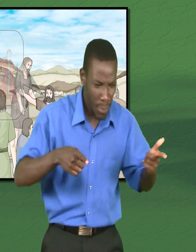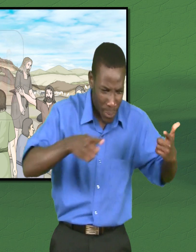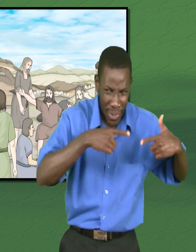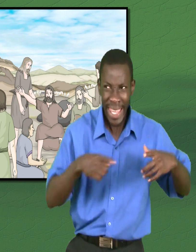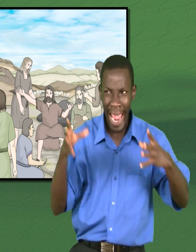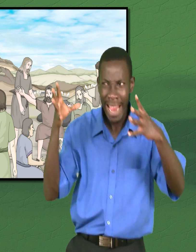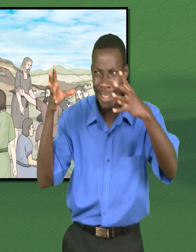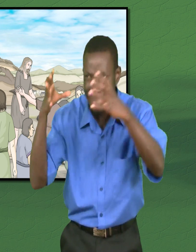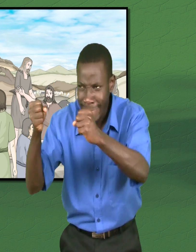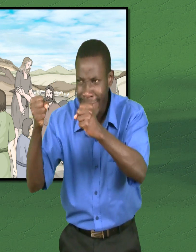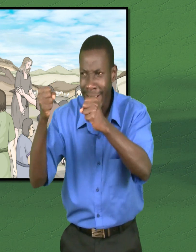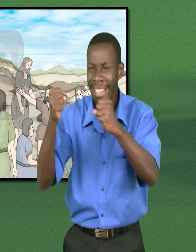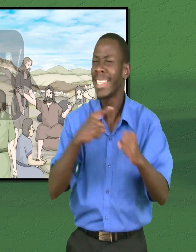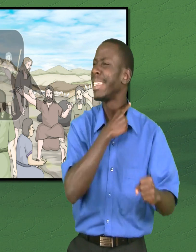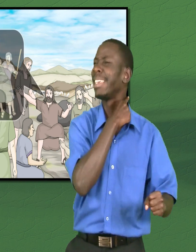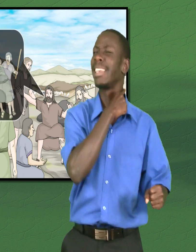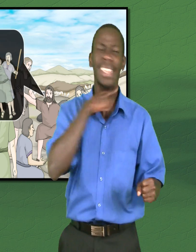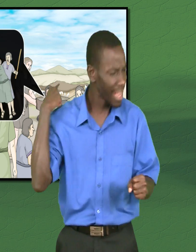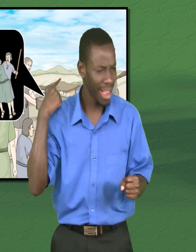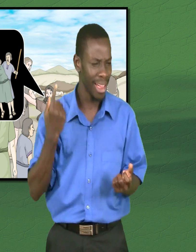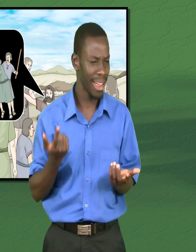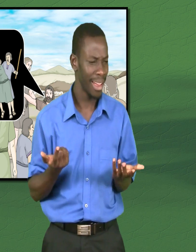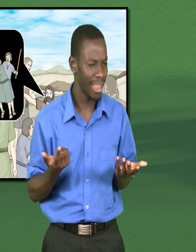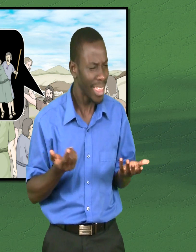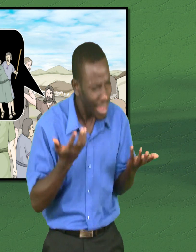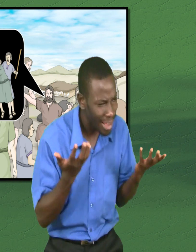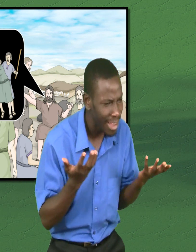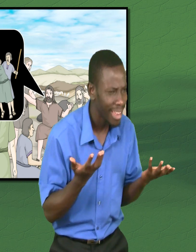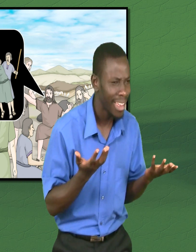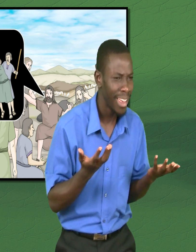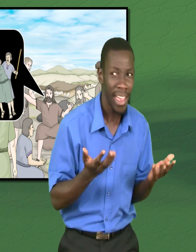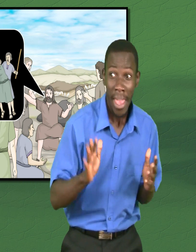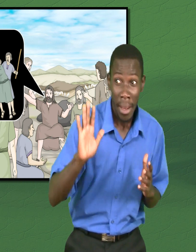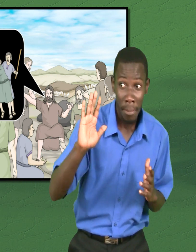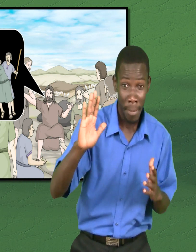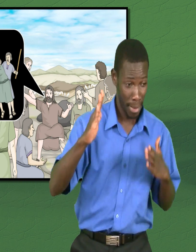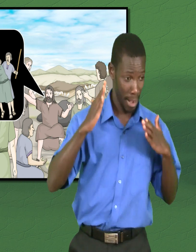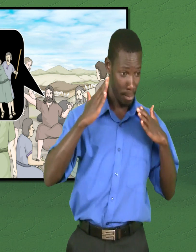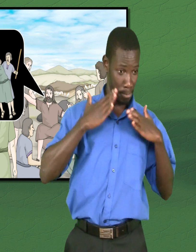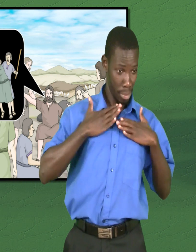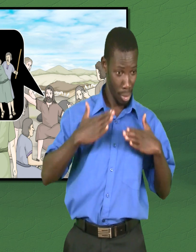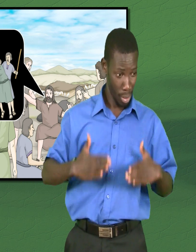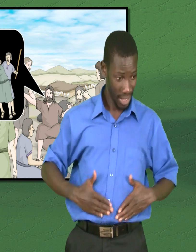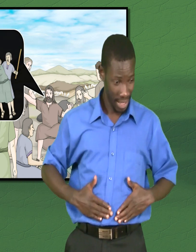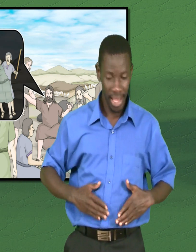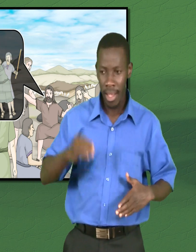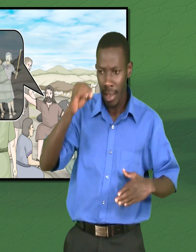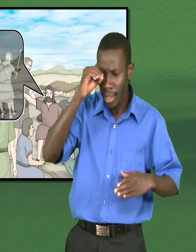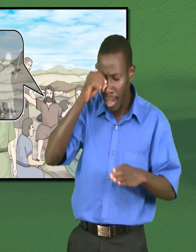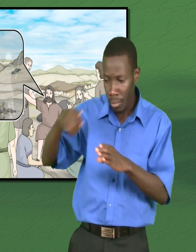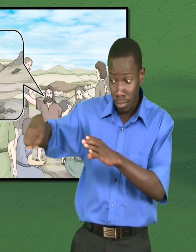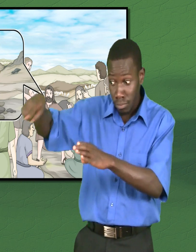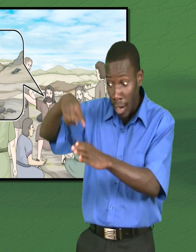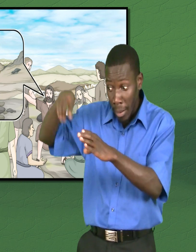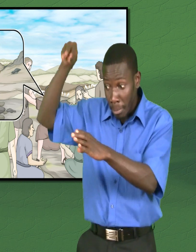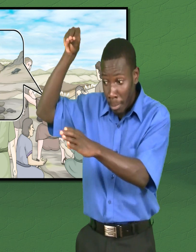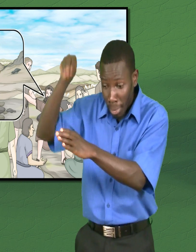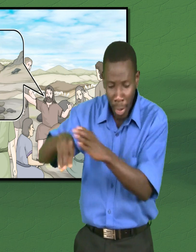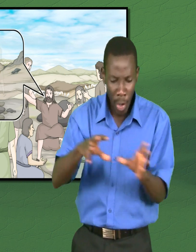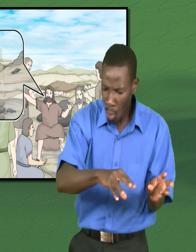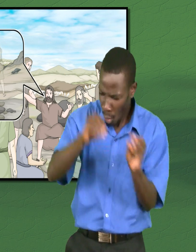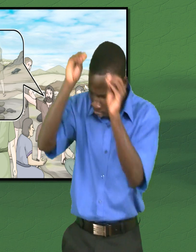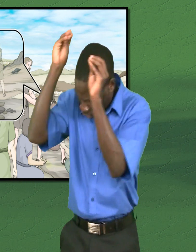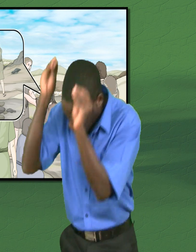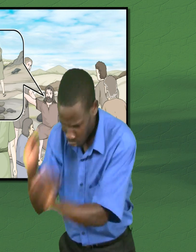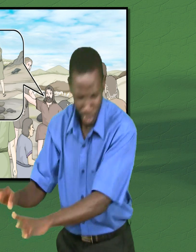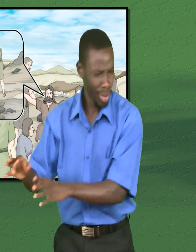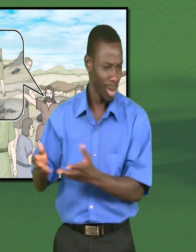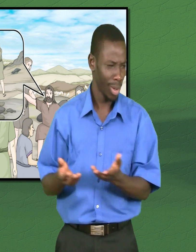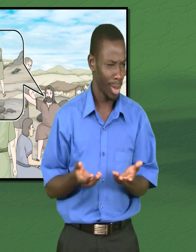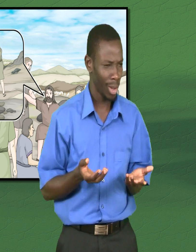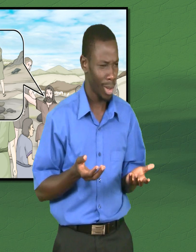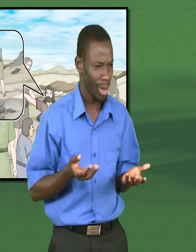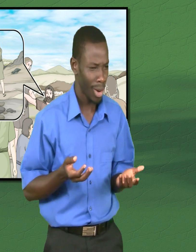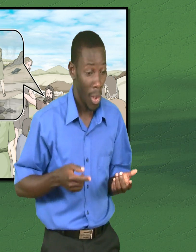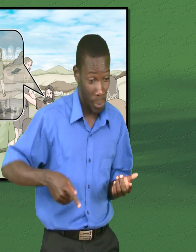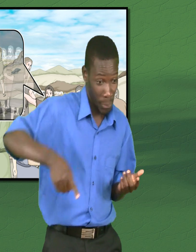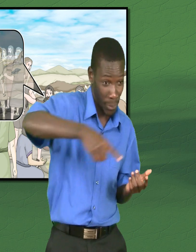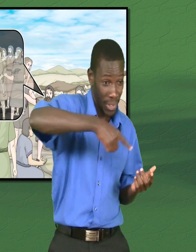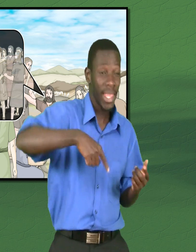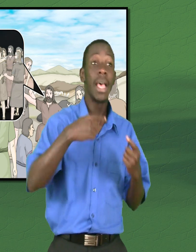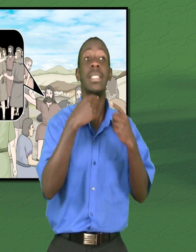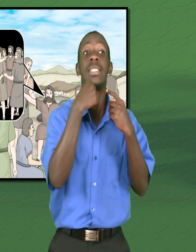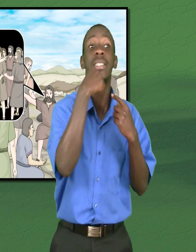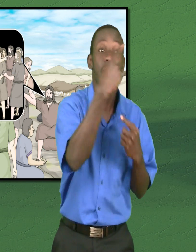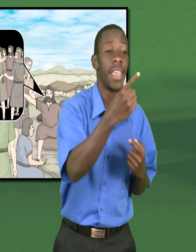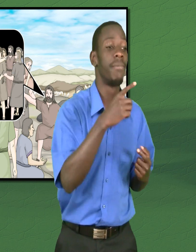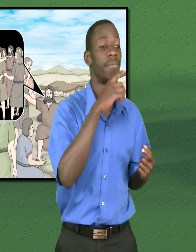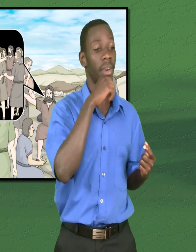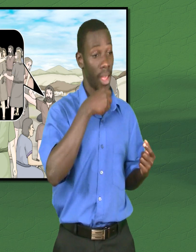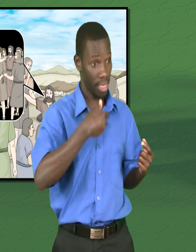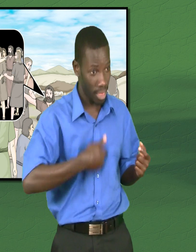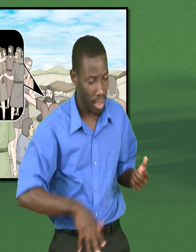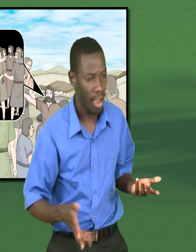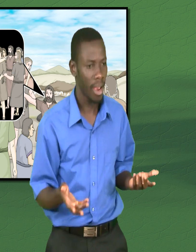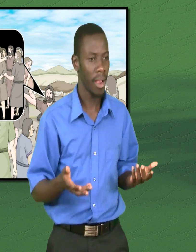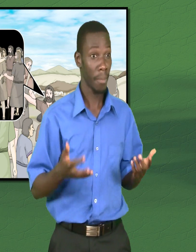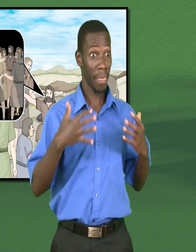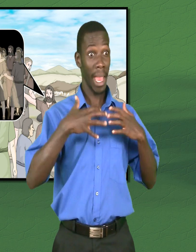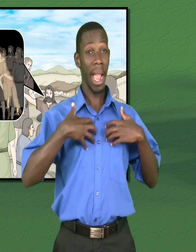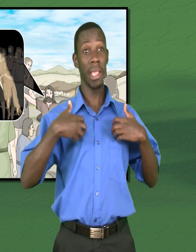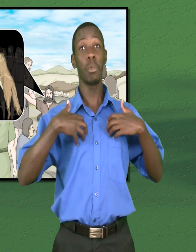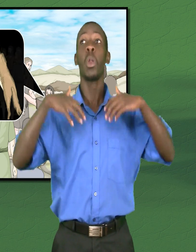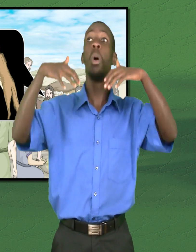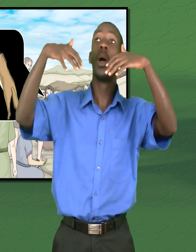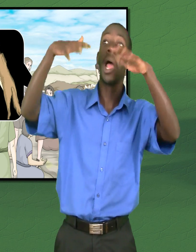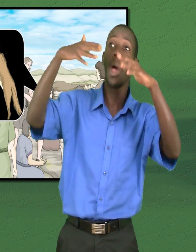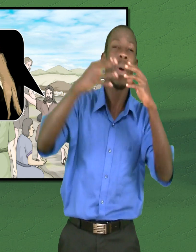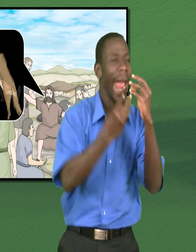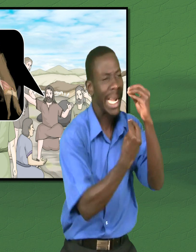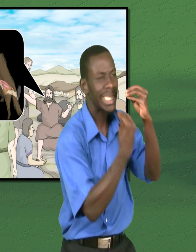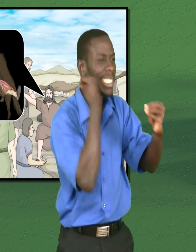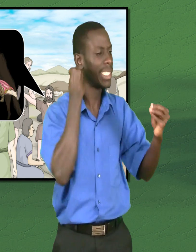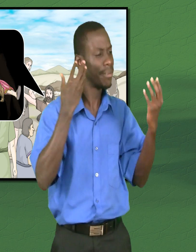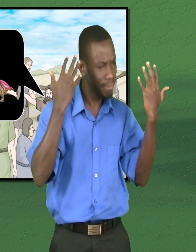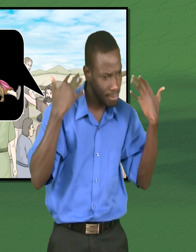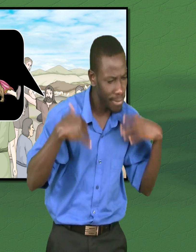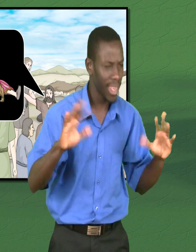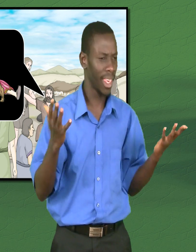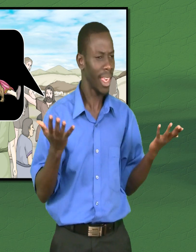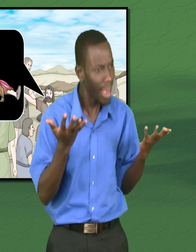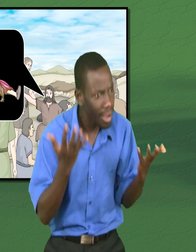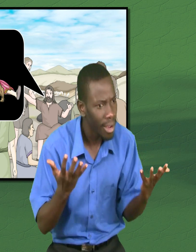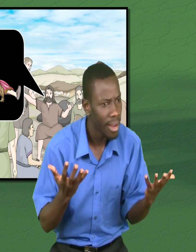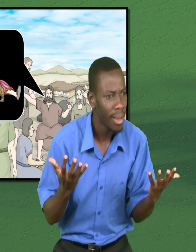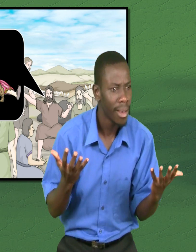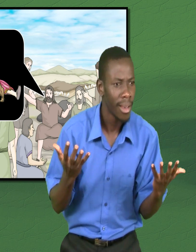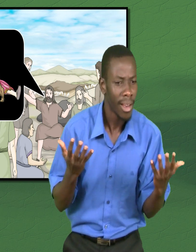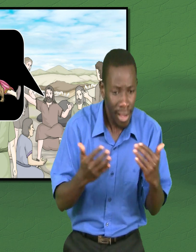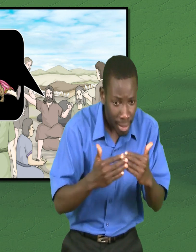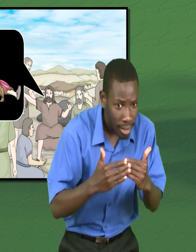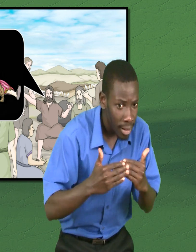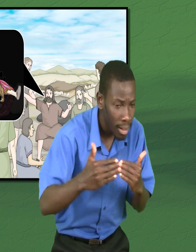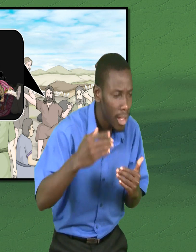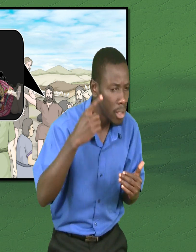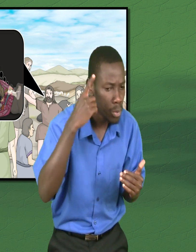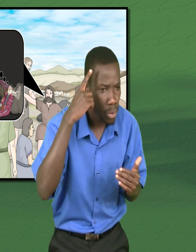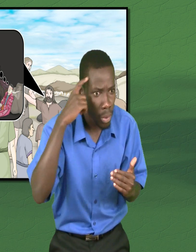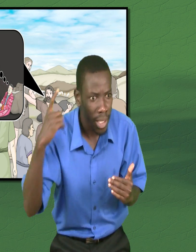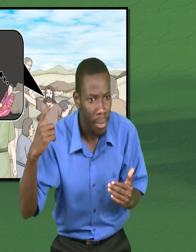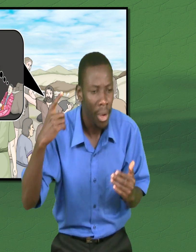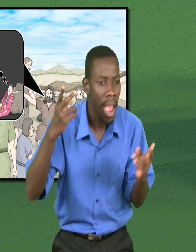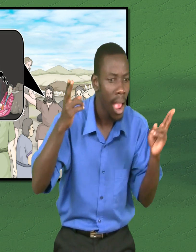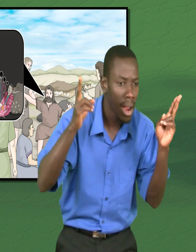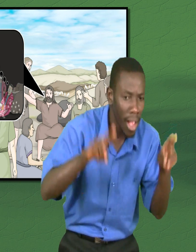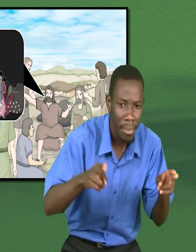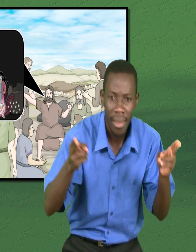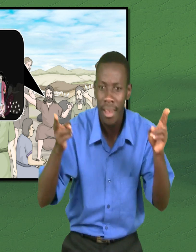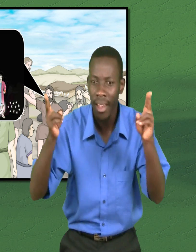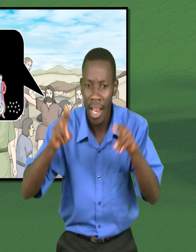“Come now, let us kill him and throw him into one of the pits. We can say that a vicious animal has devoured him.